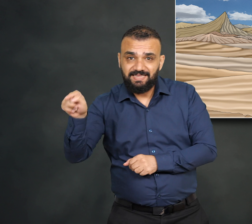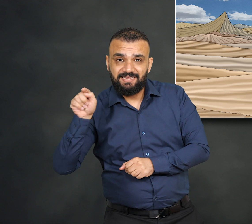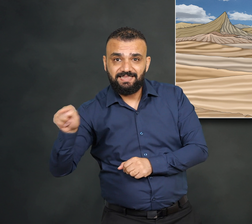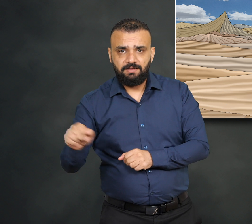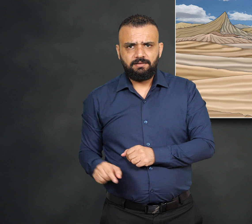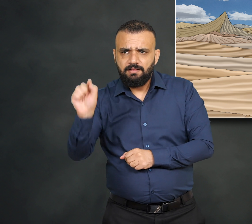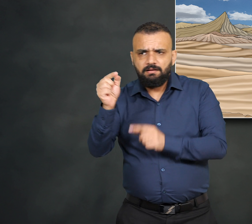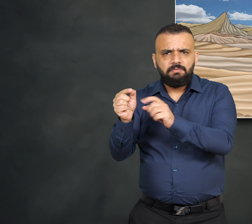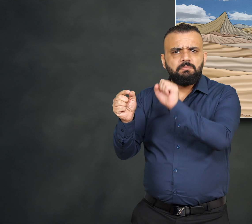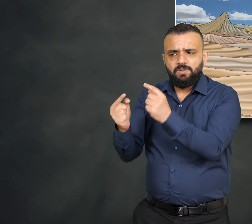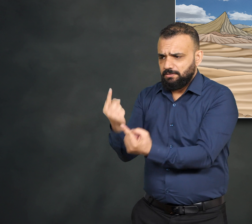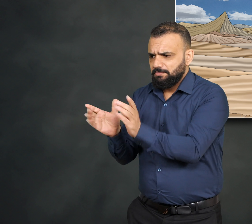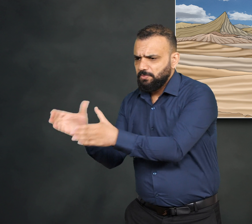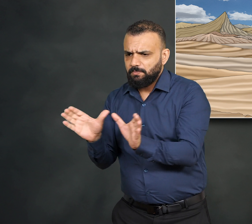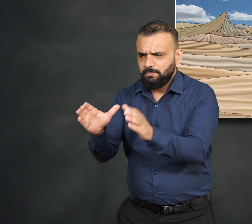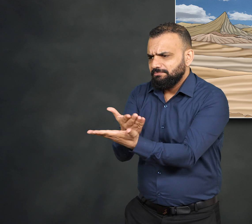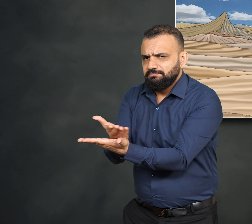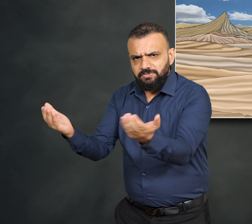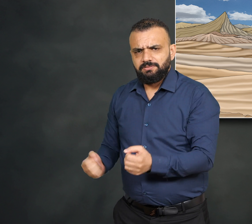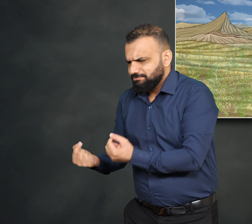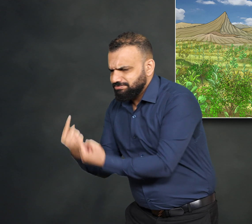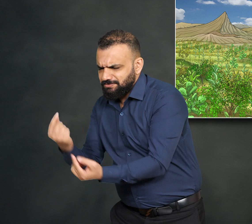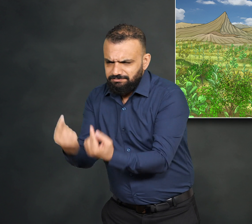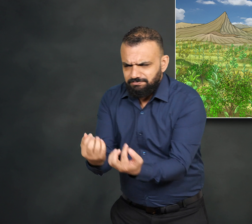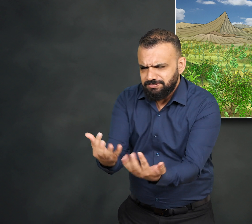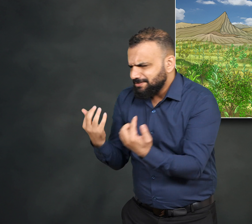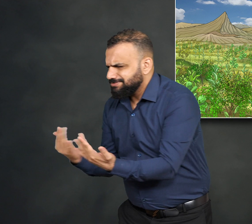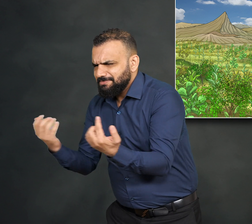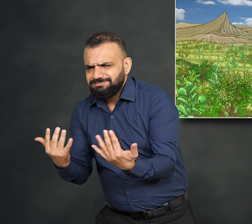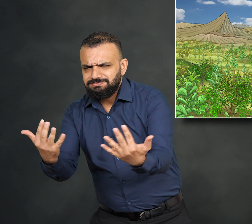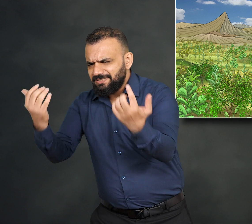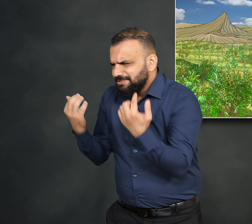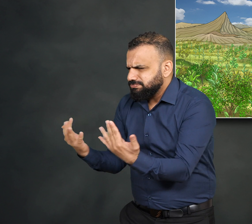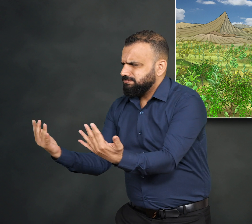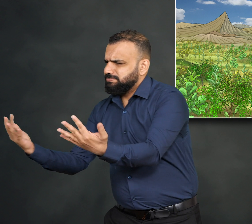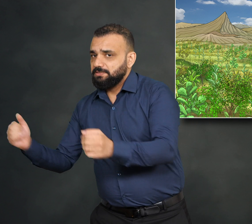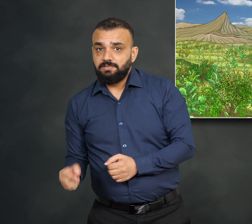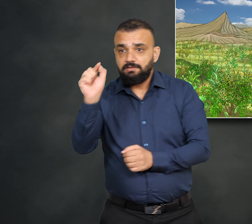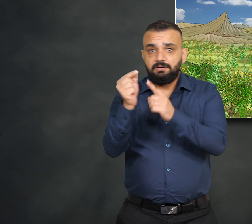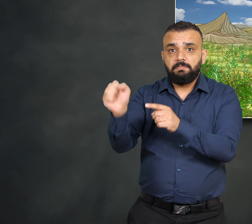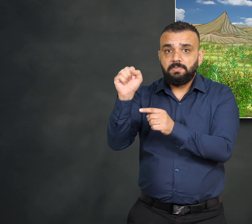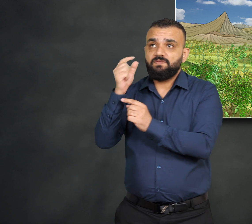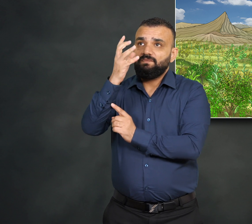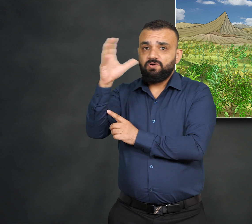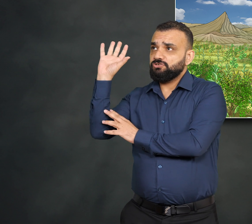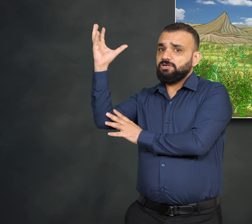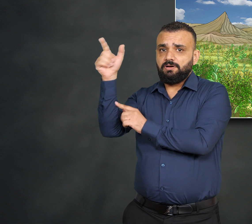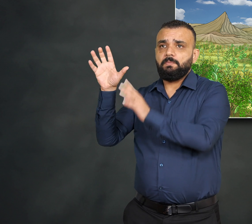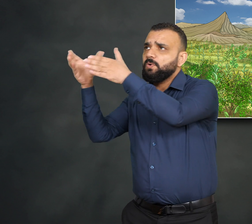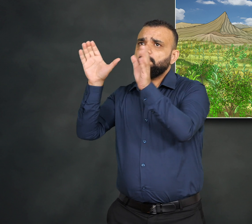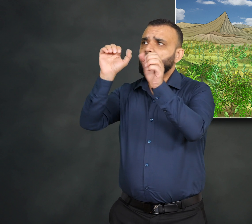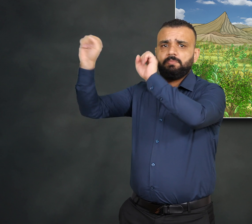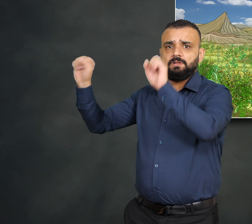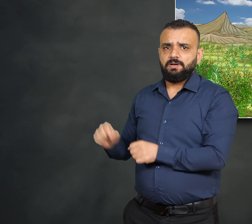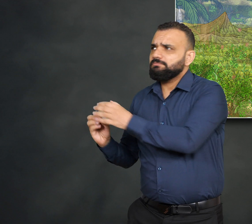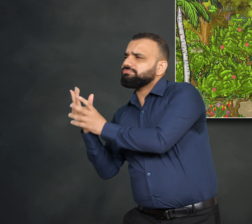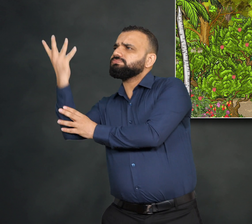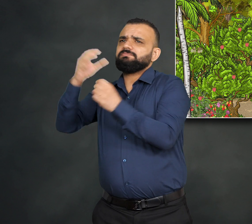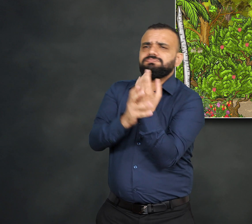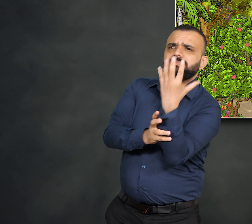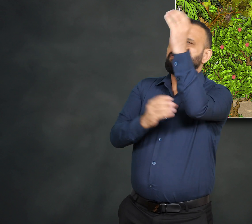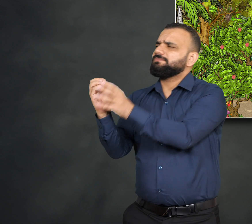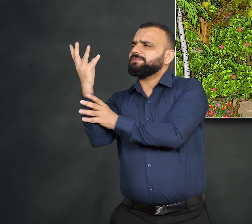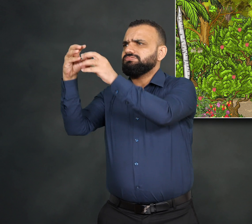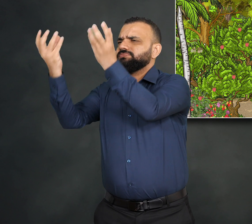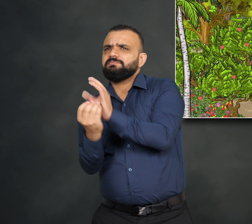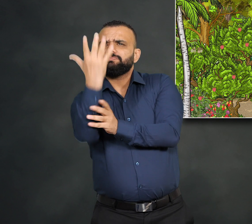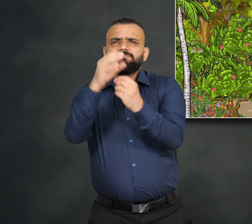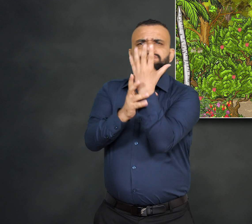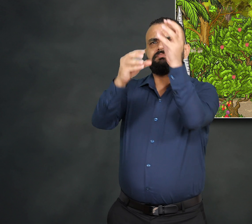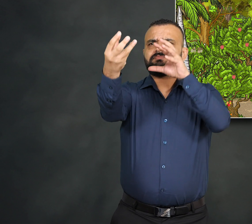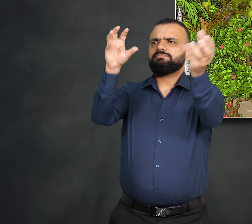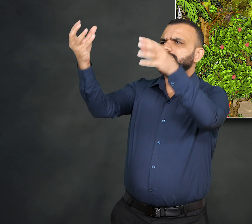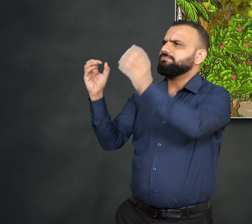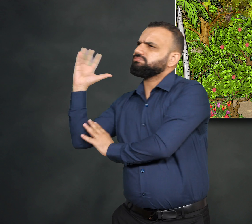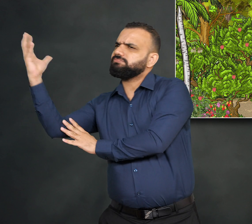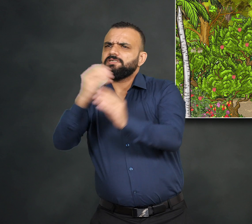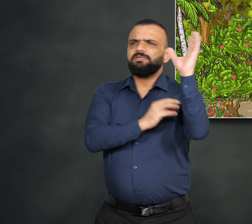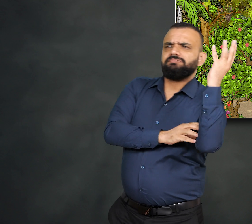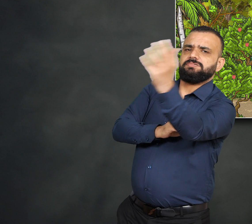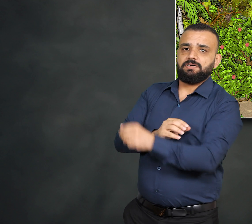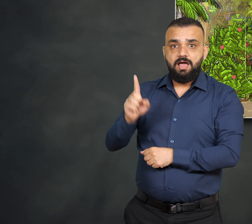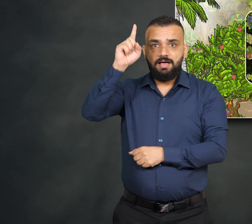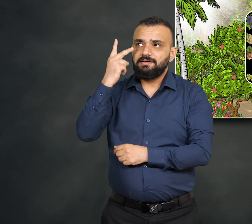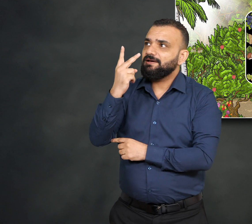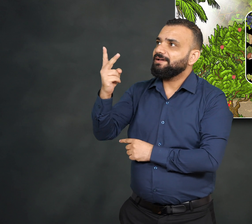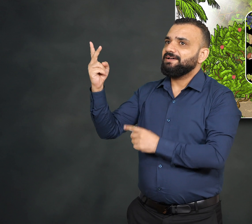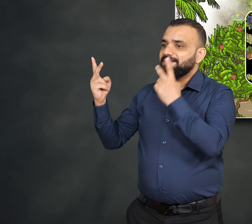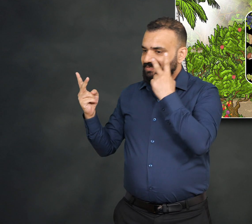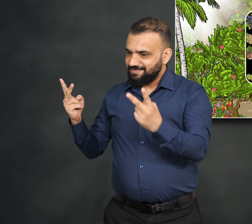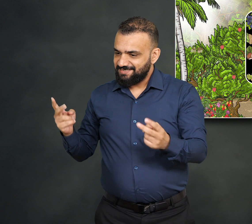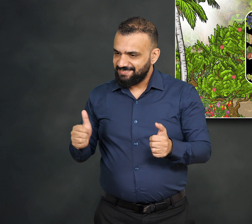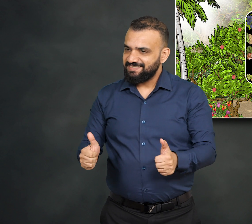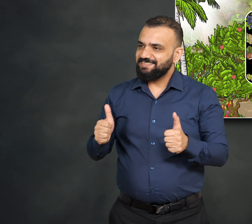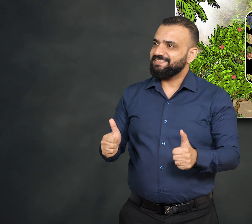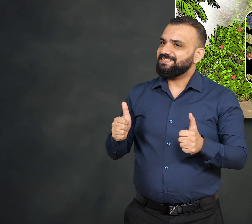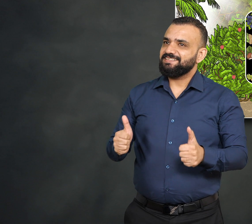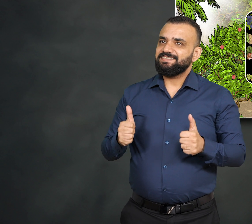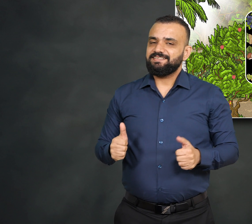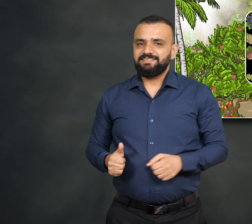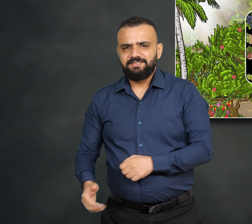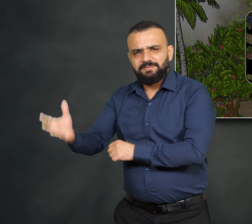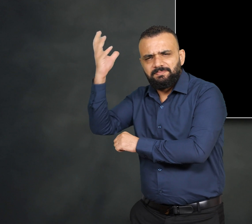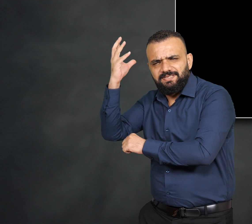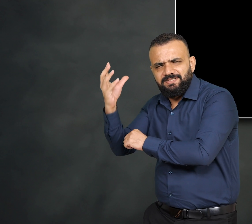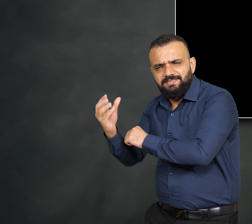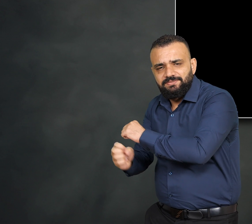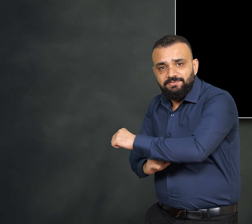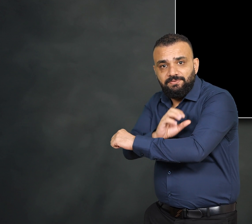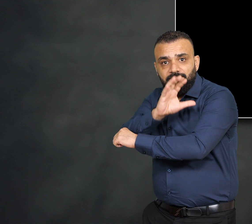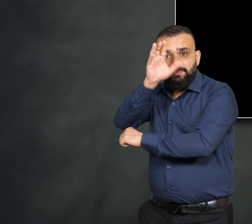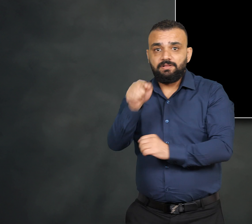The earth produced vegetation: seed-bearing plants according to their kinds and trees bearing fruit with seed according to their kinds.